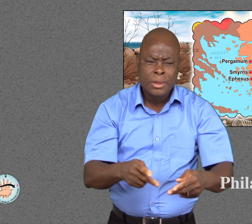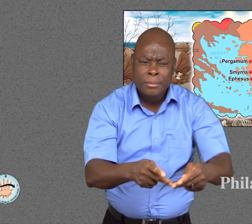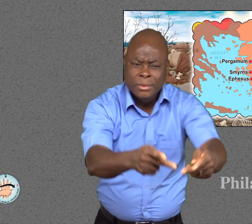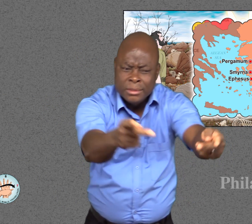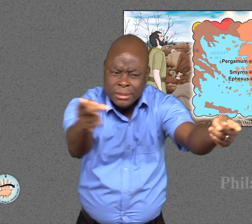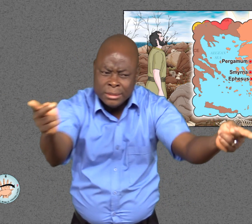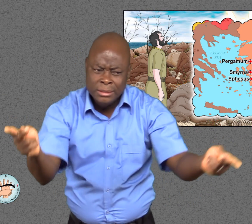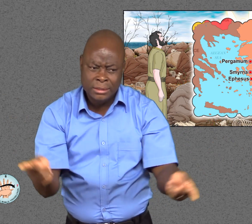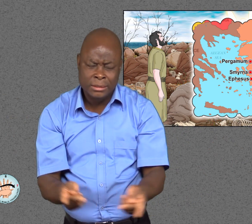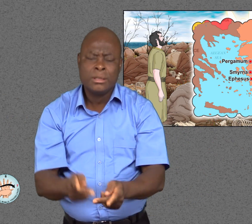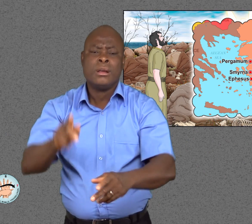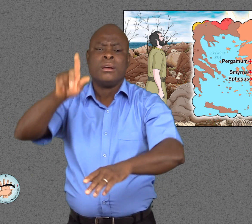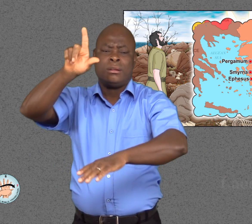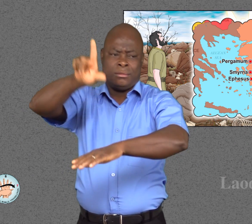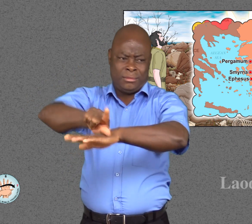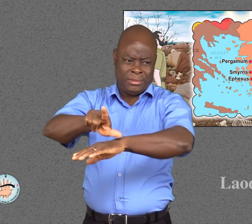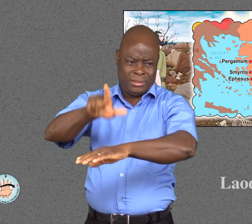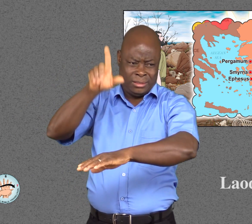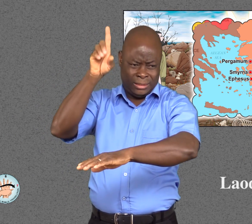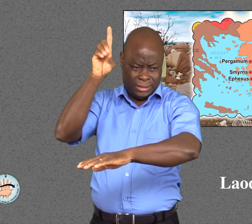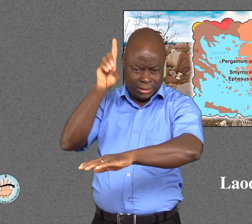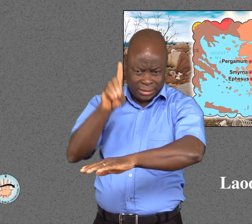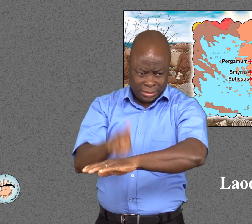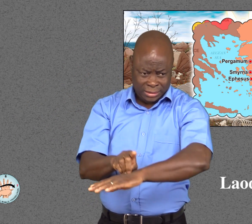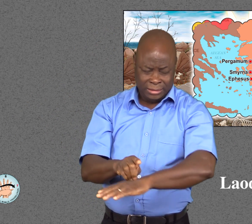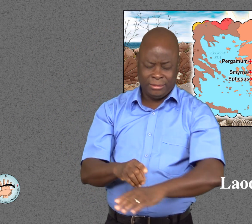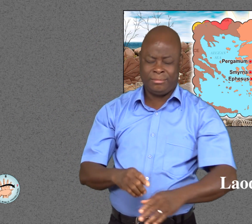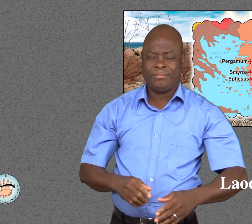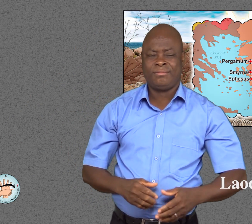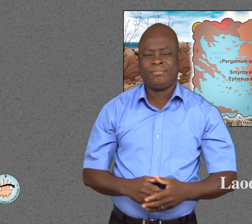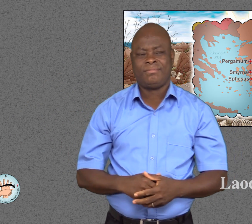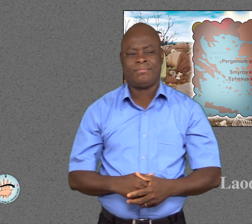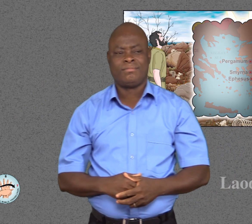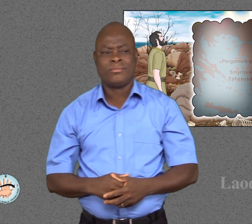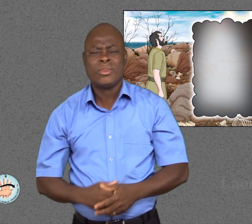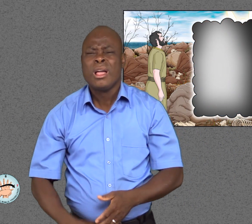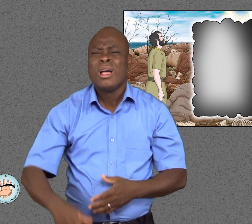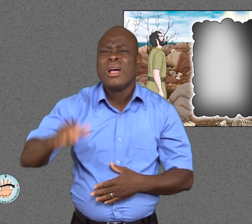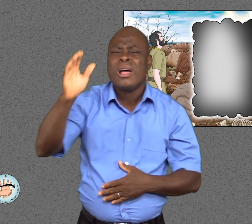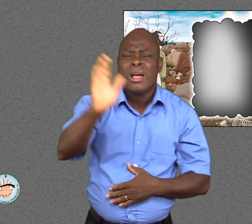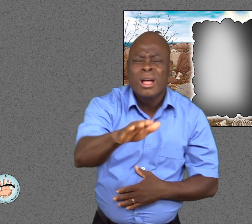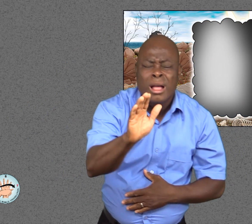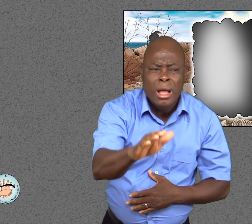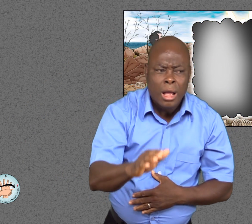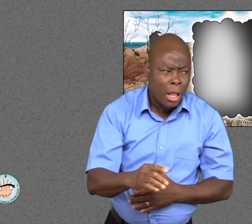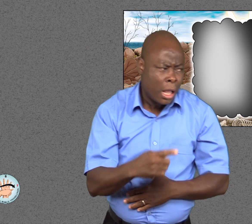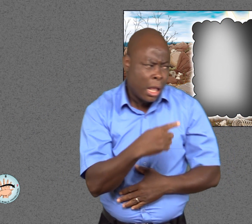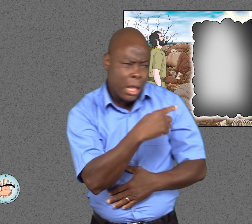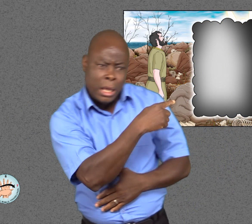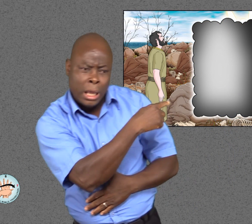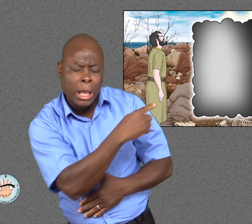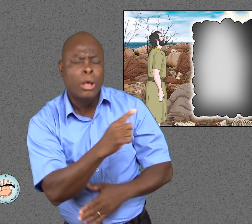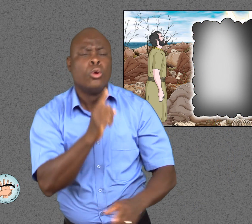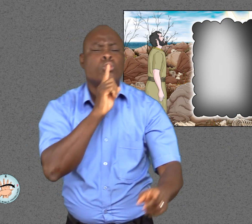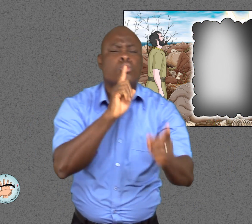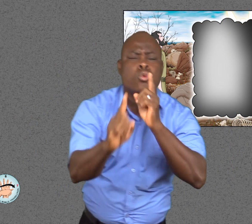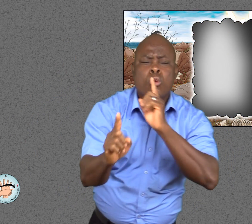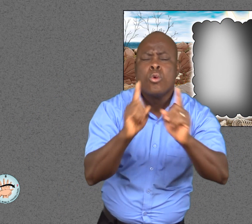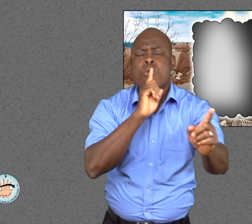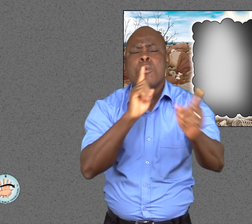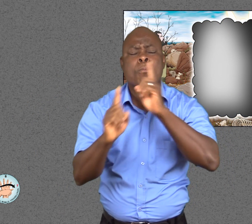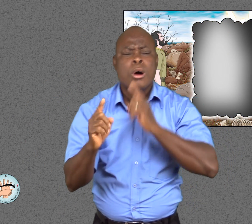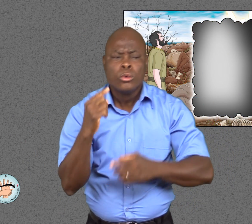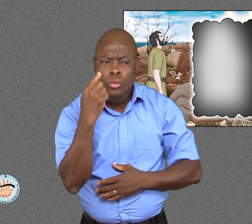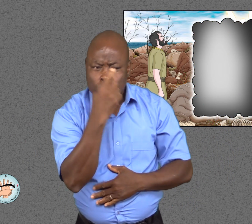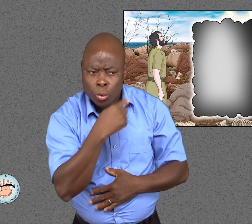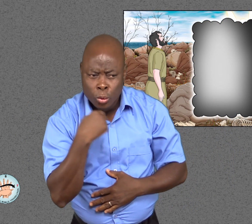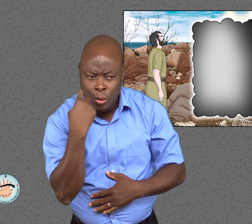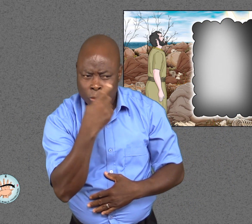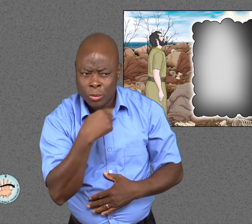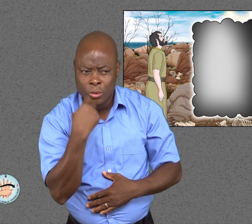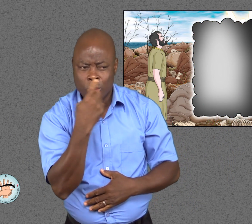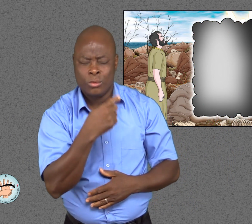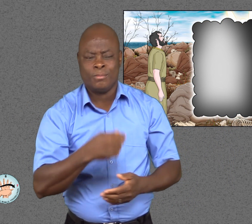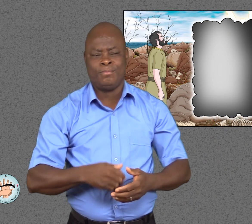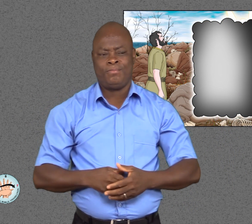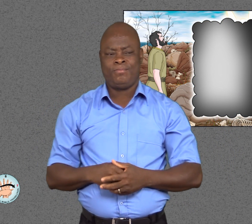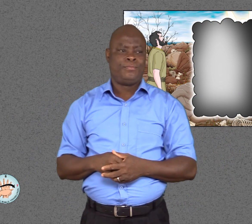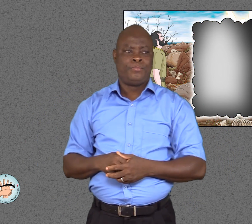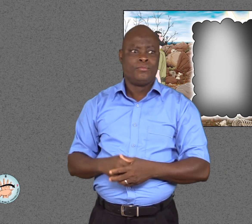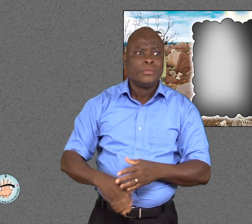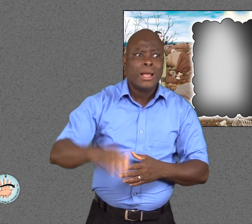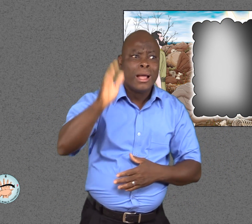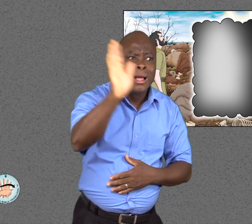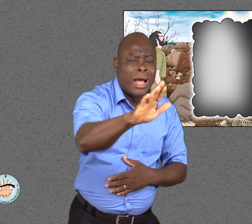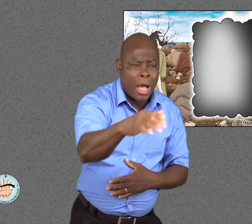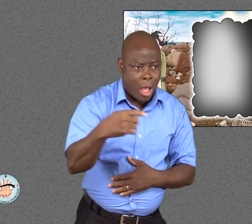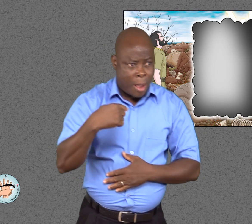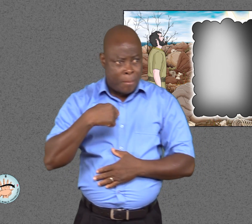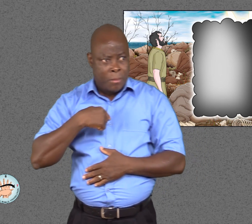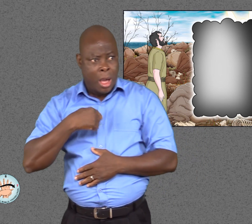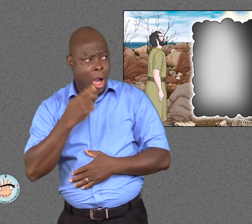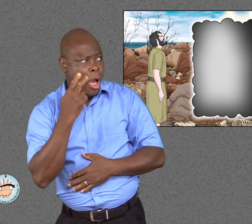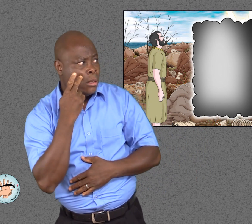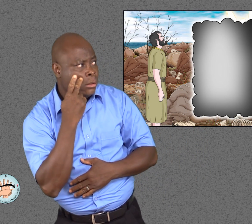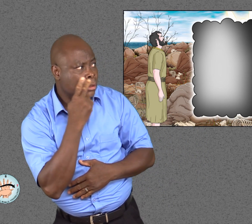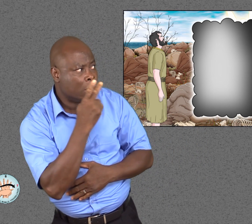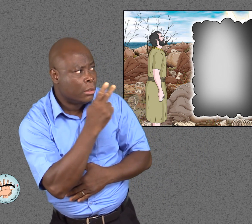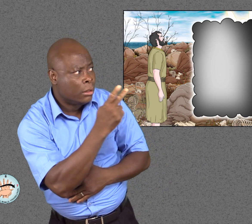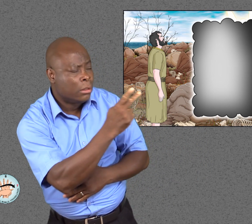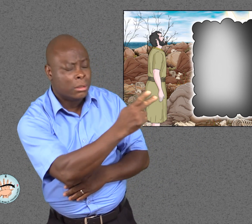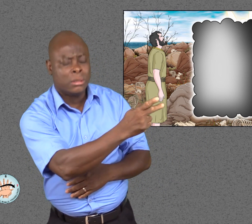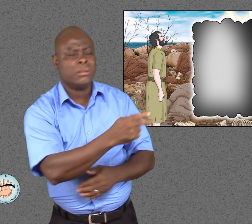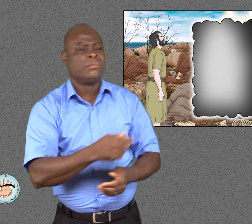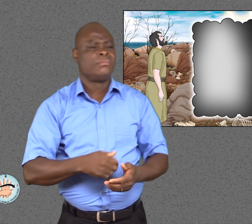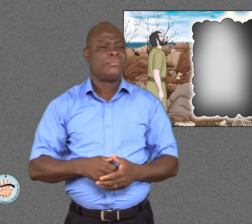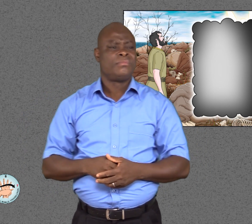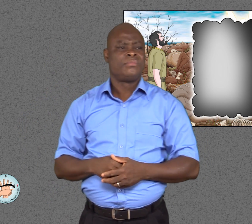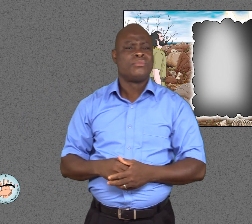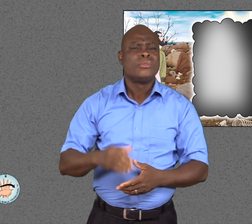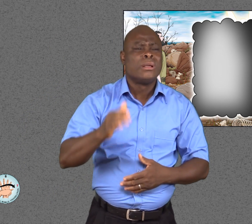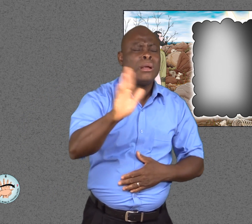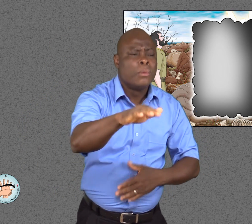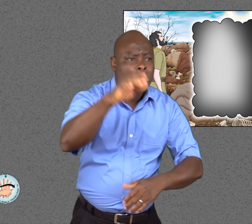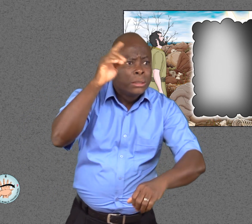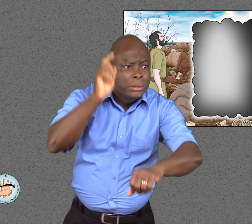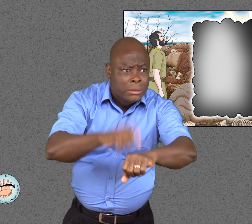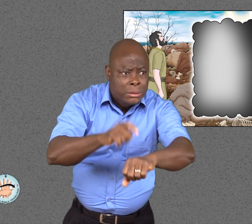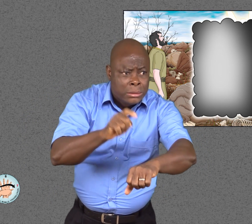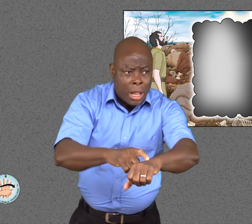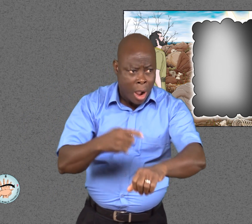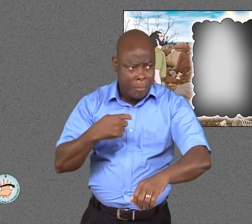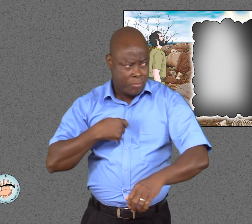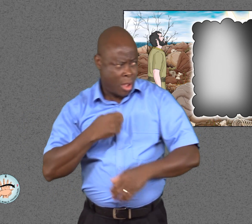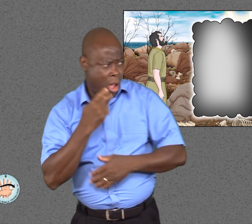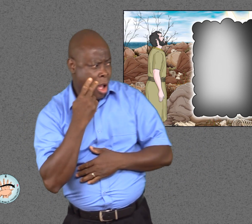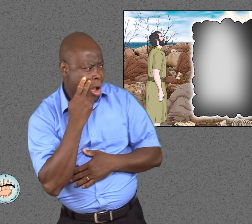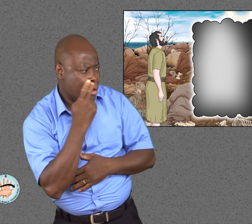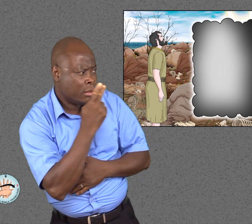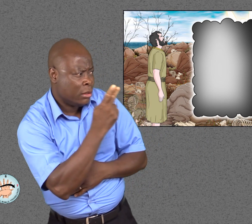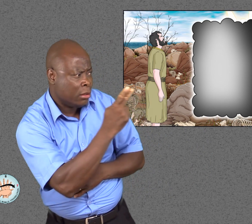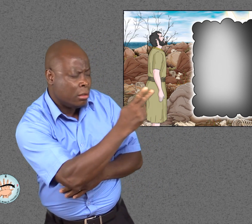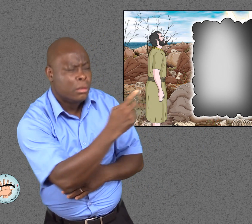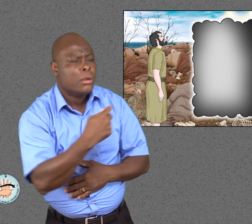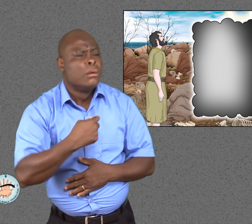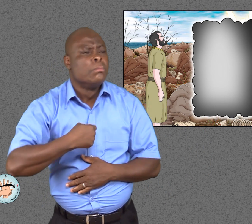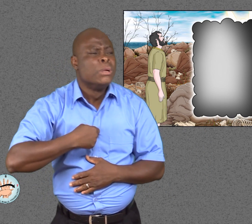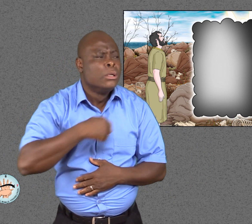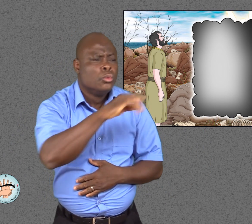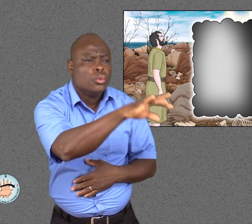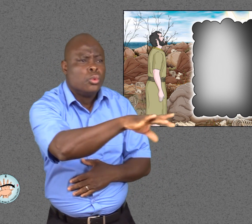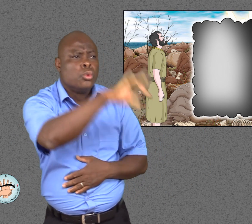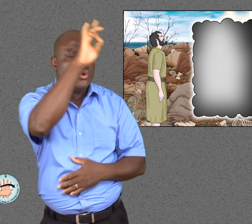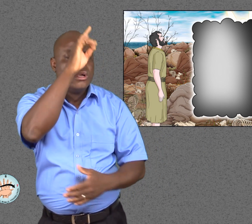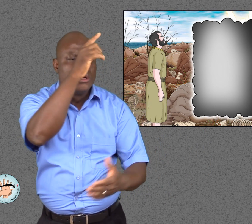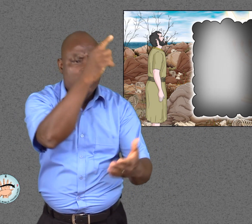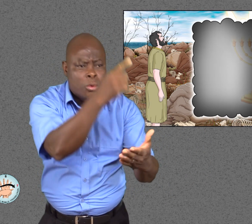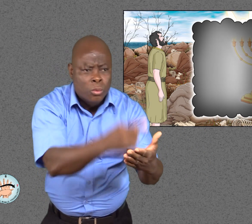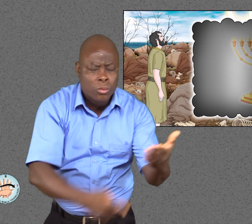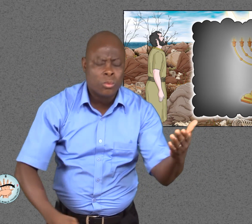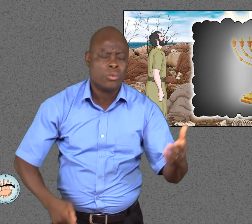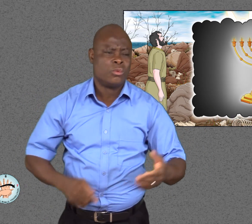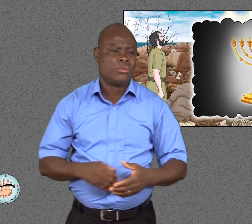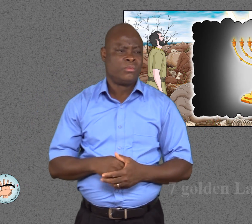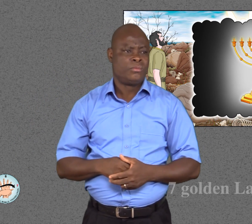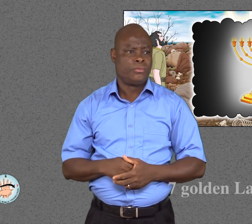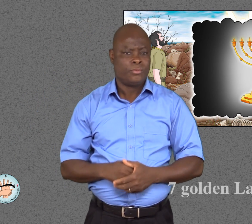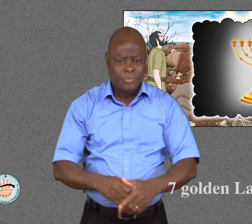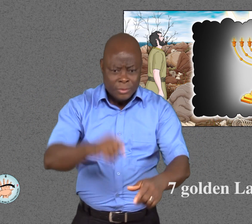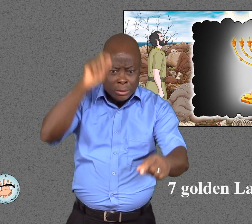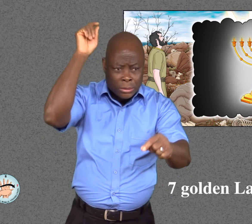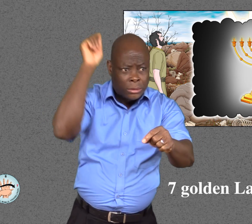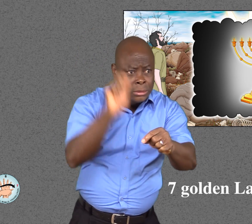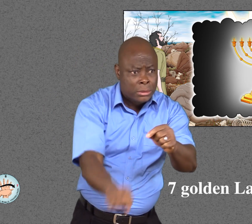Then I turned to see the voice that was speaking with me.